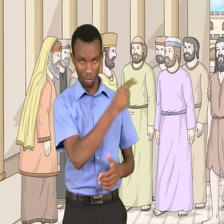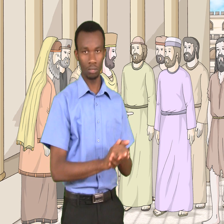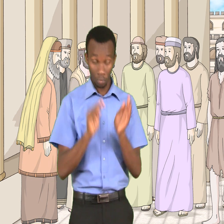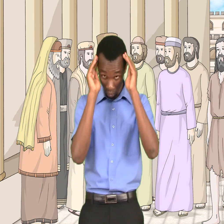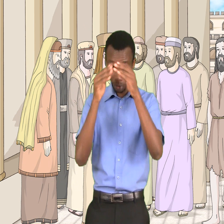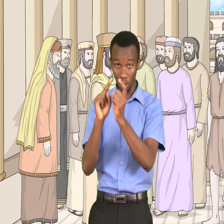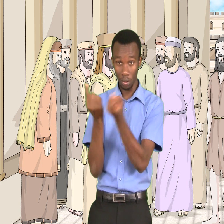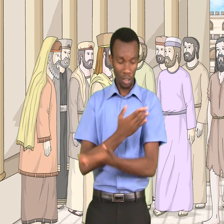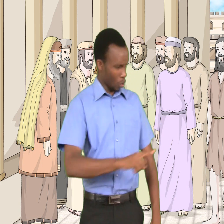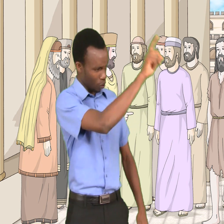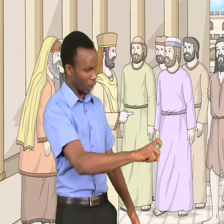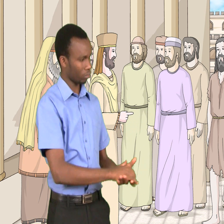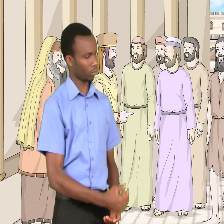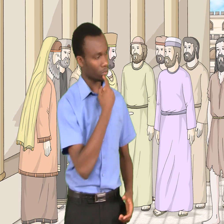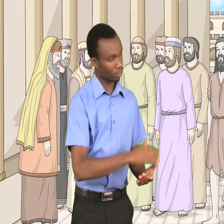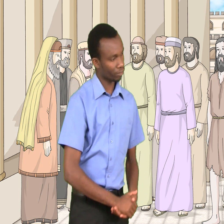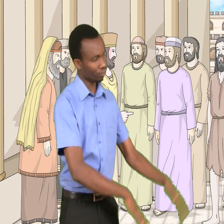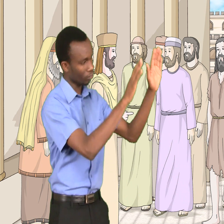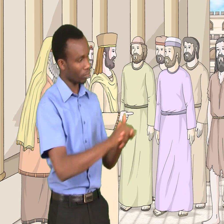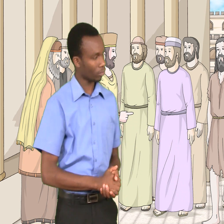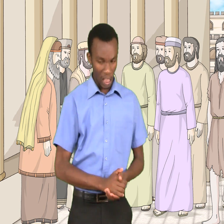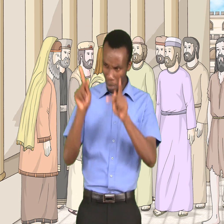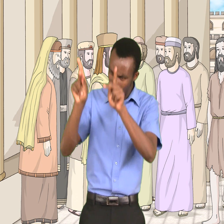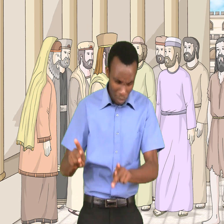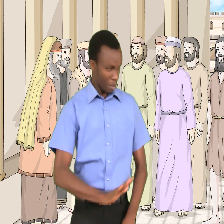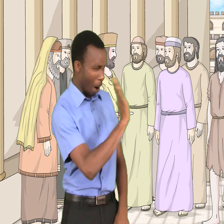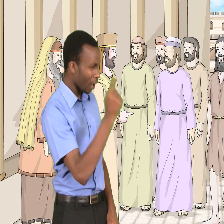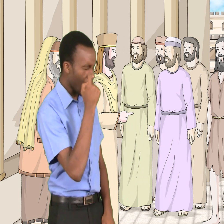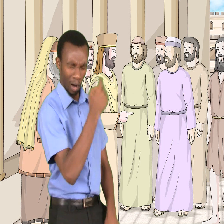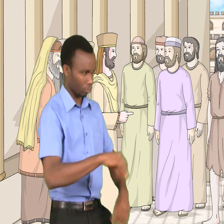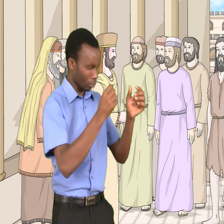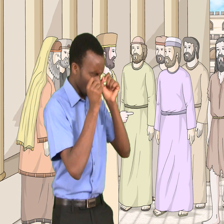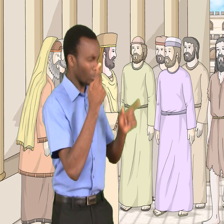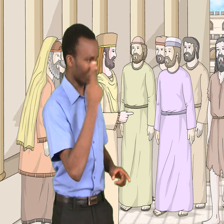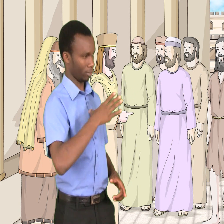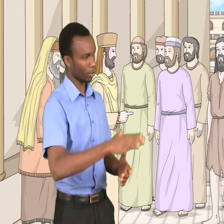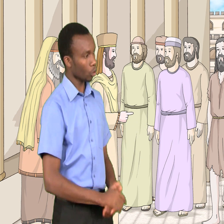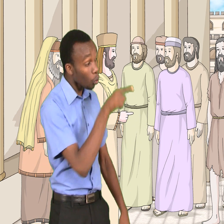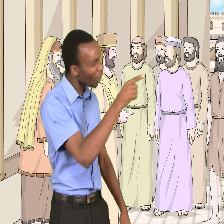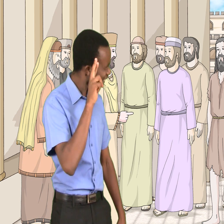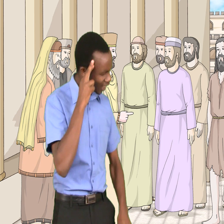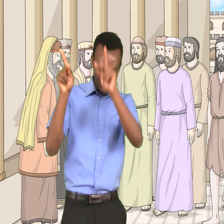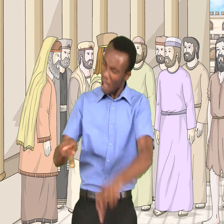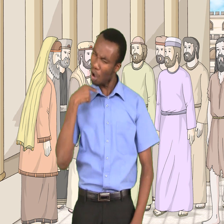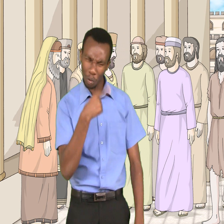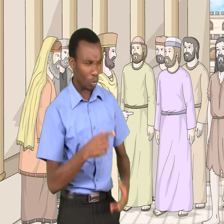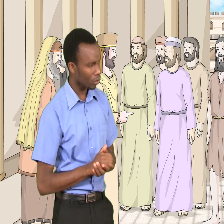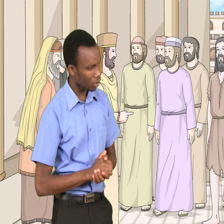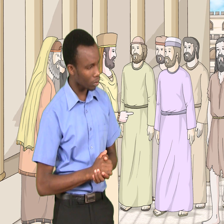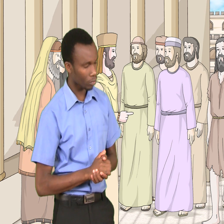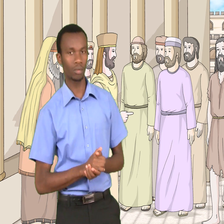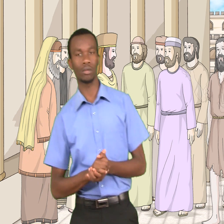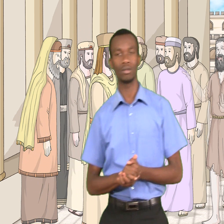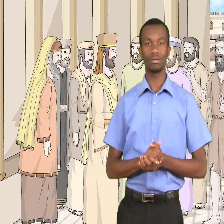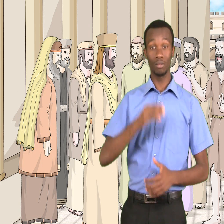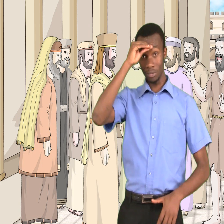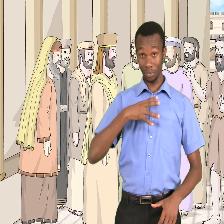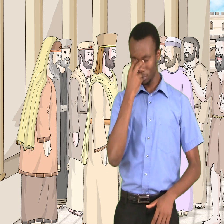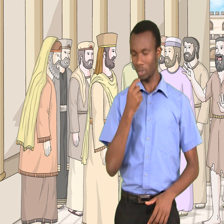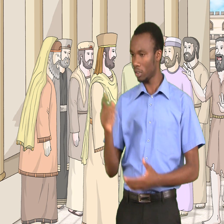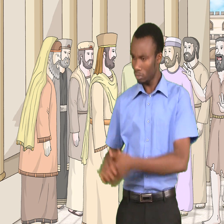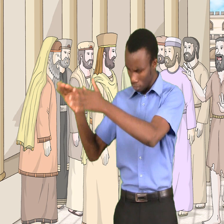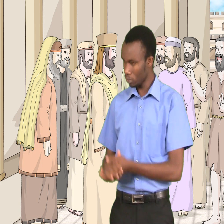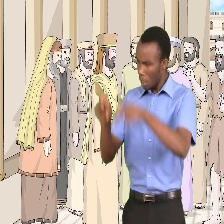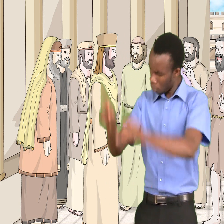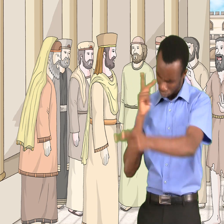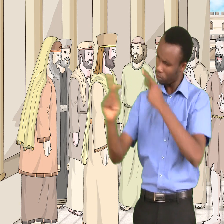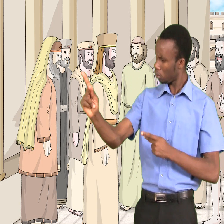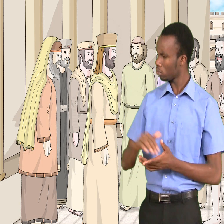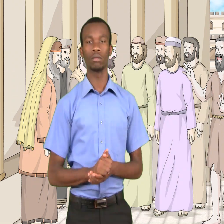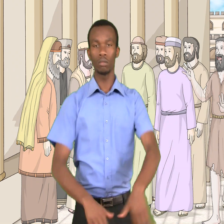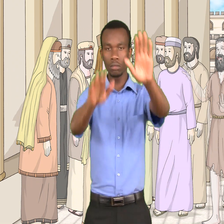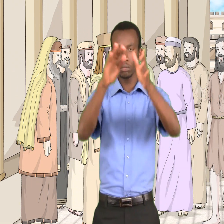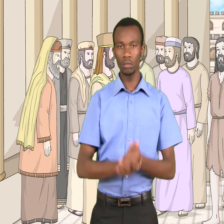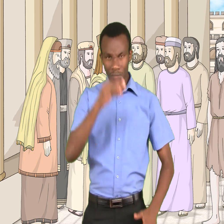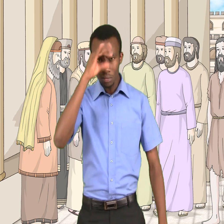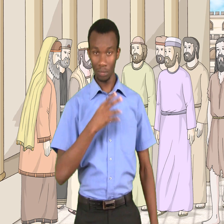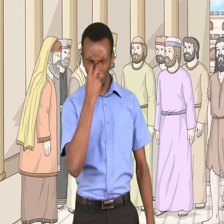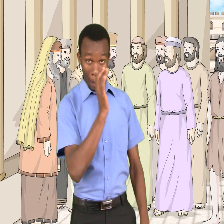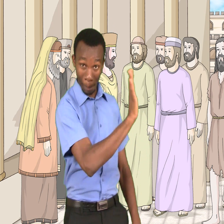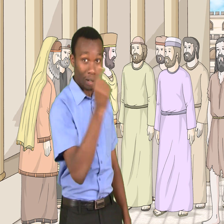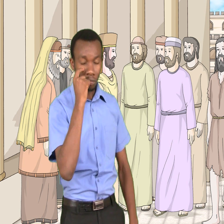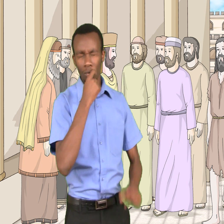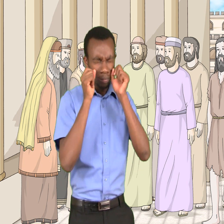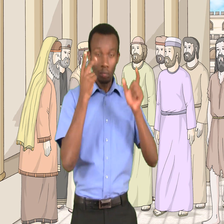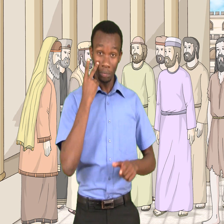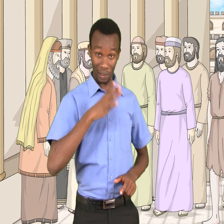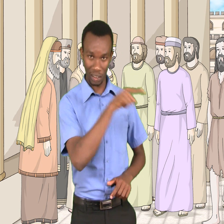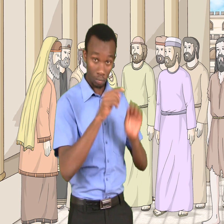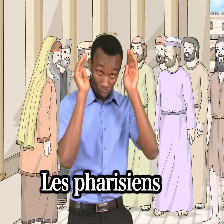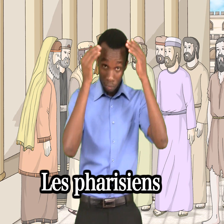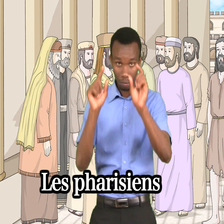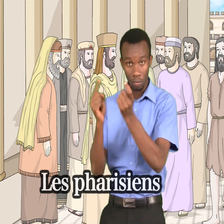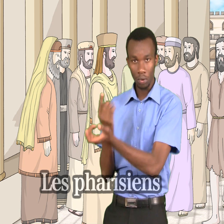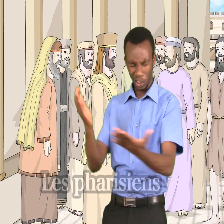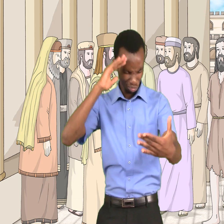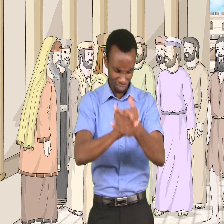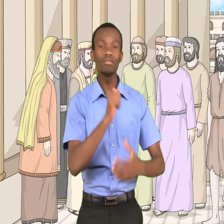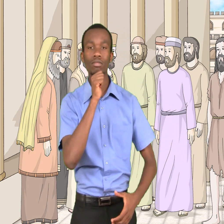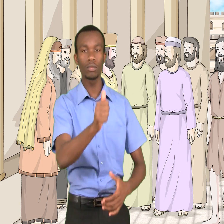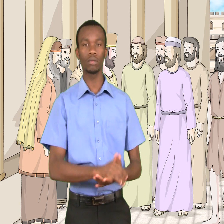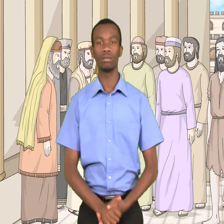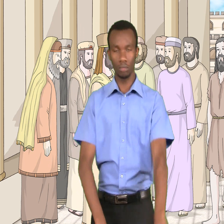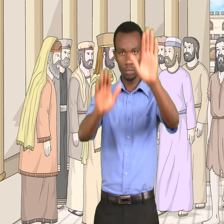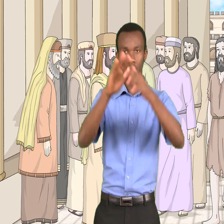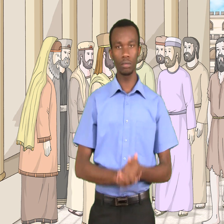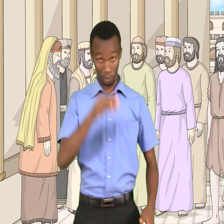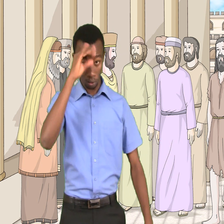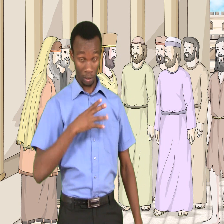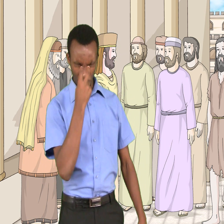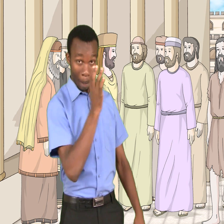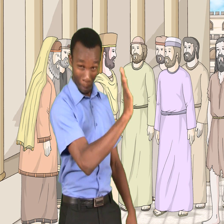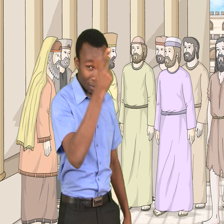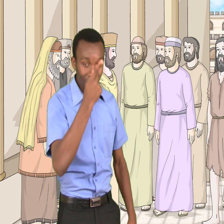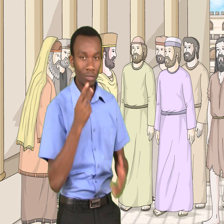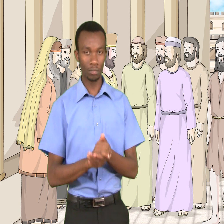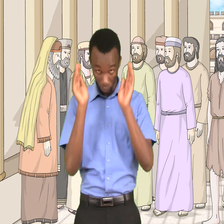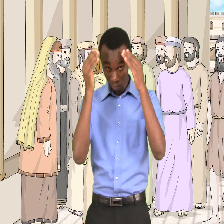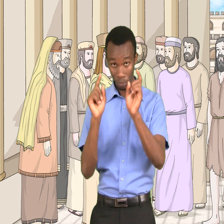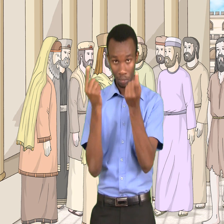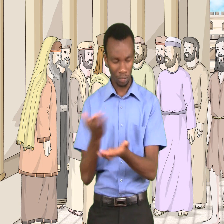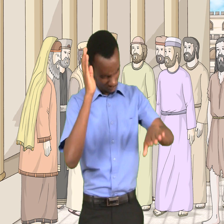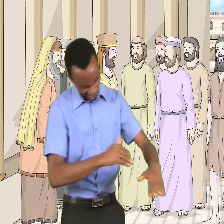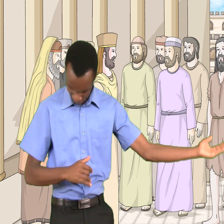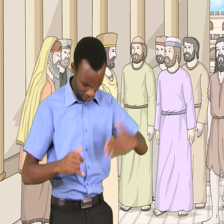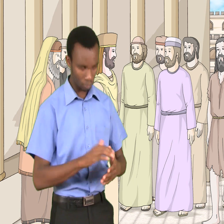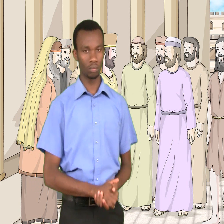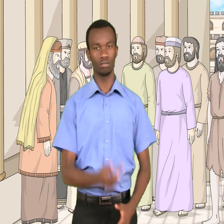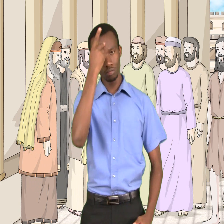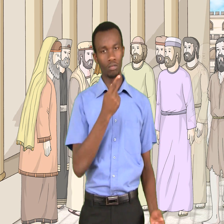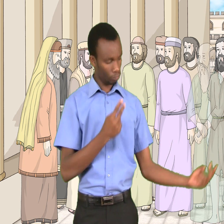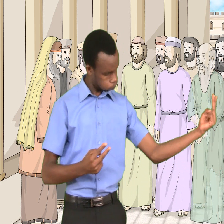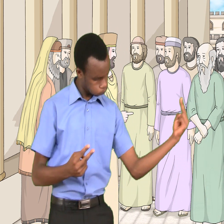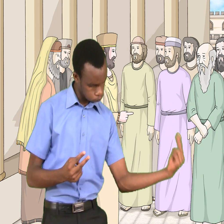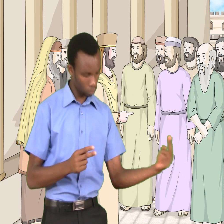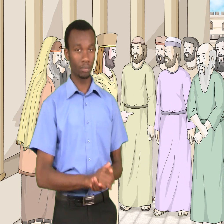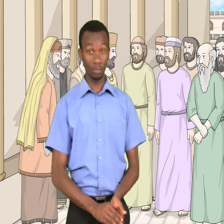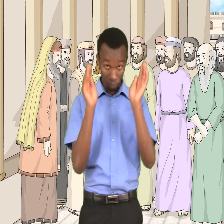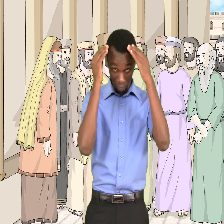So once again they asked the man who had been blind, “What do you say about Him, since it was your eyes He opened?” “He is a prophet,” the man replied.